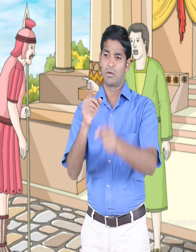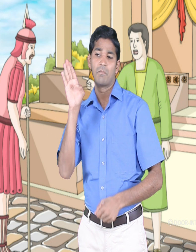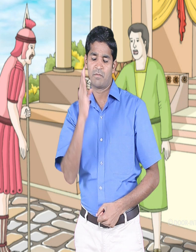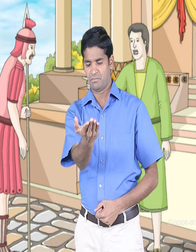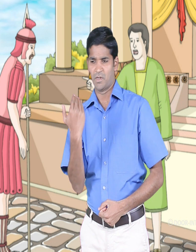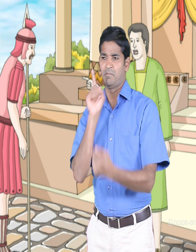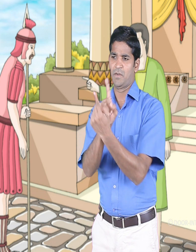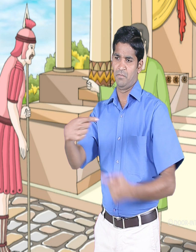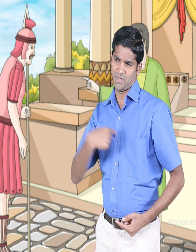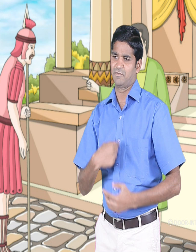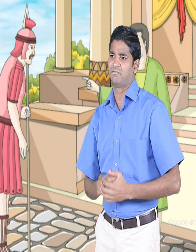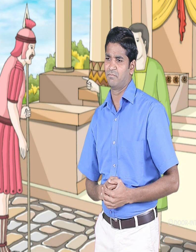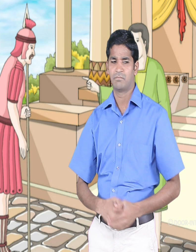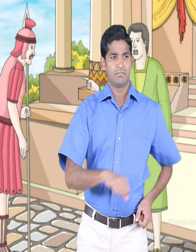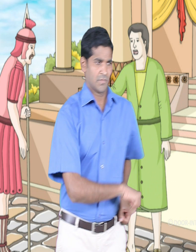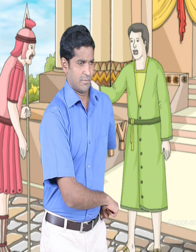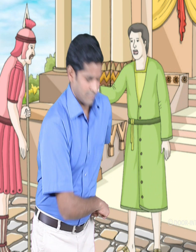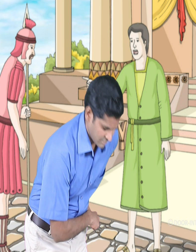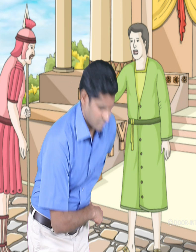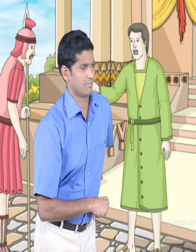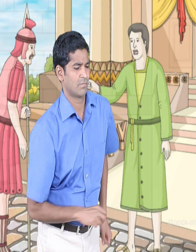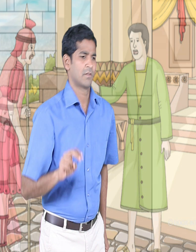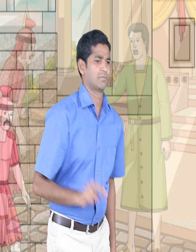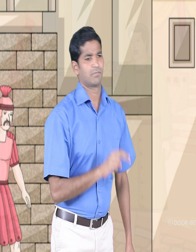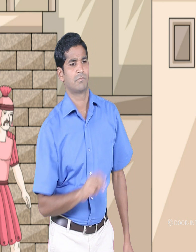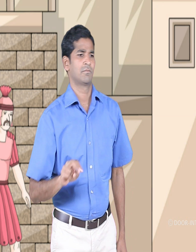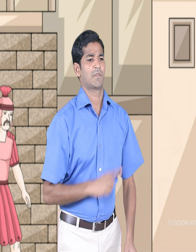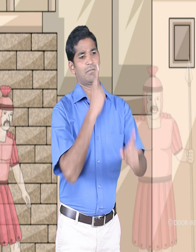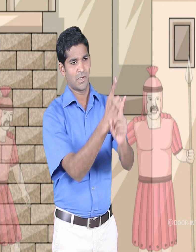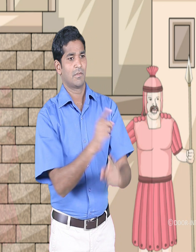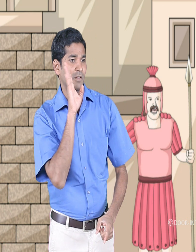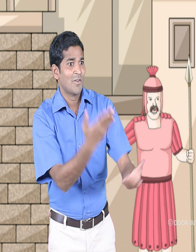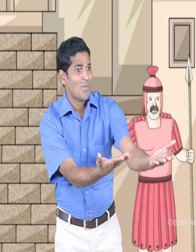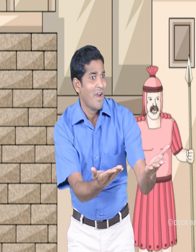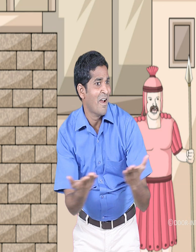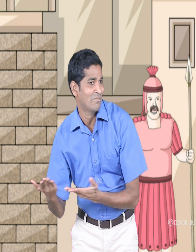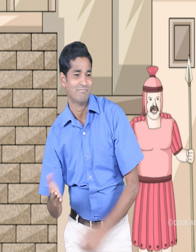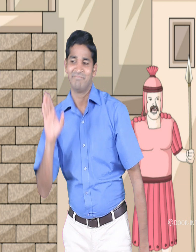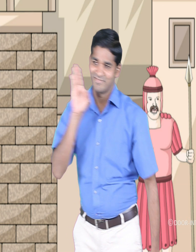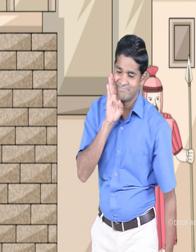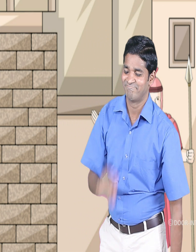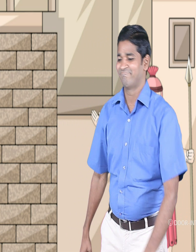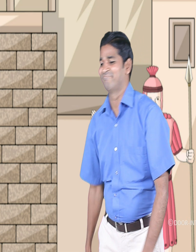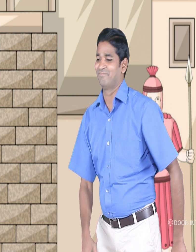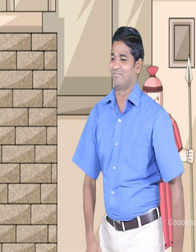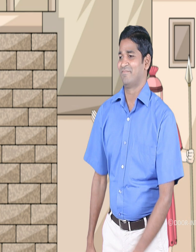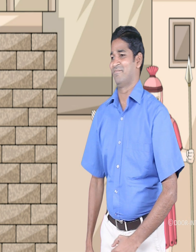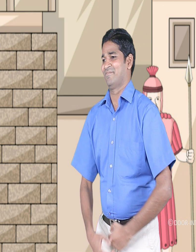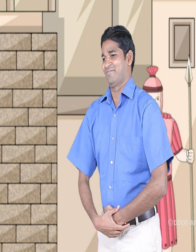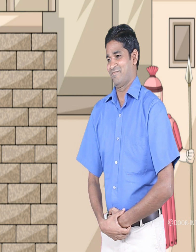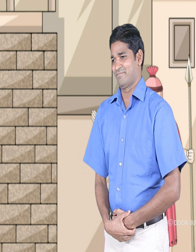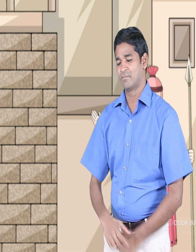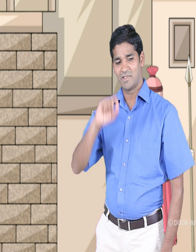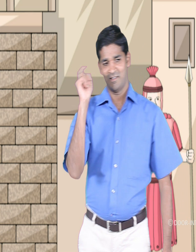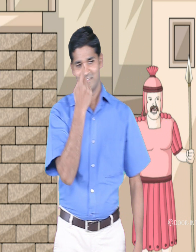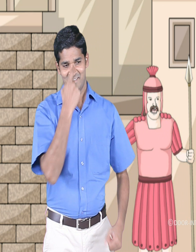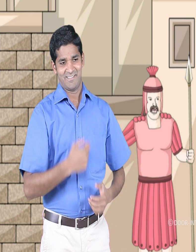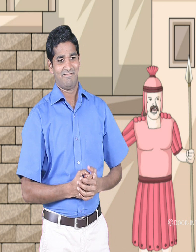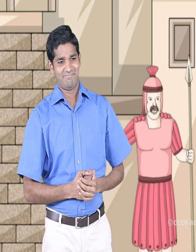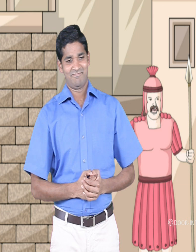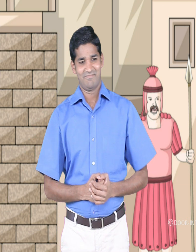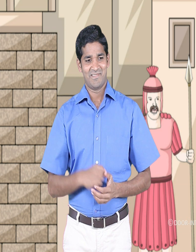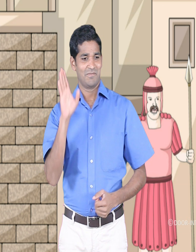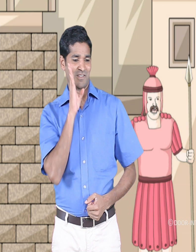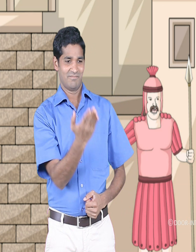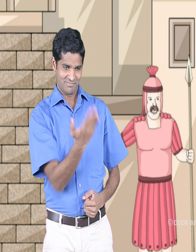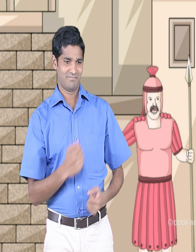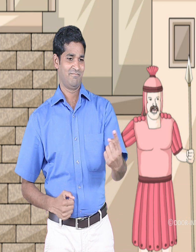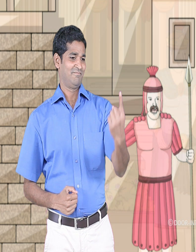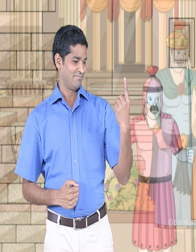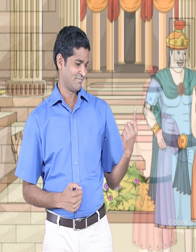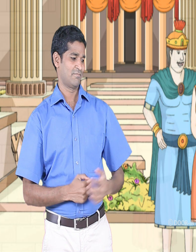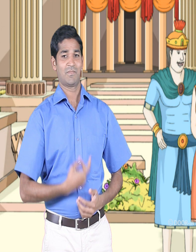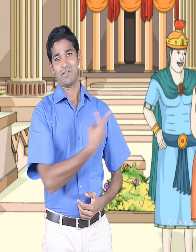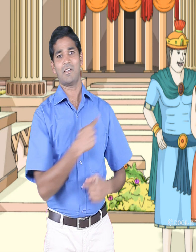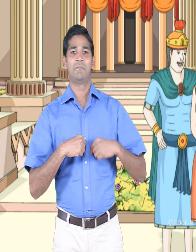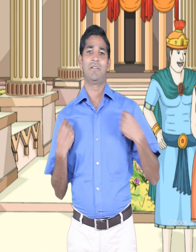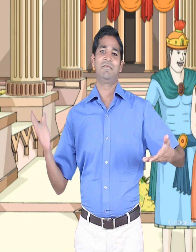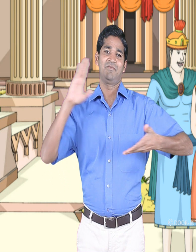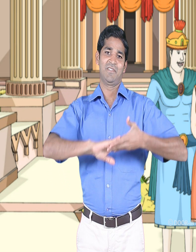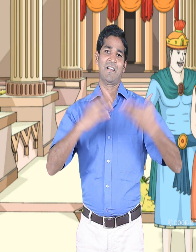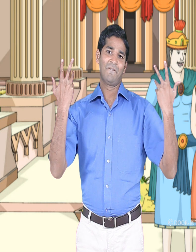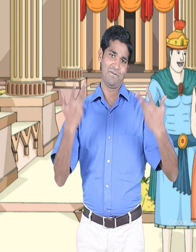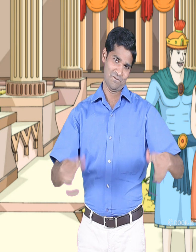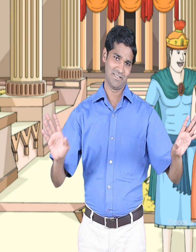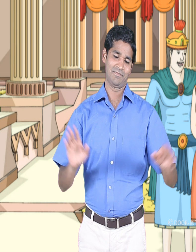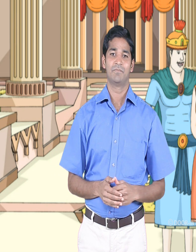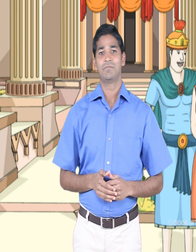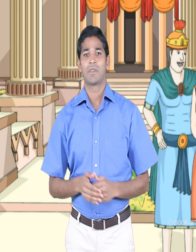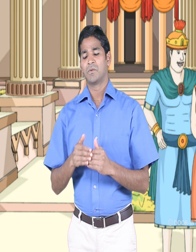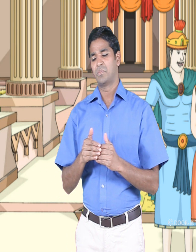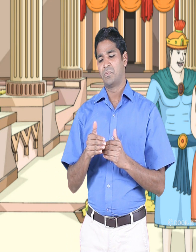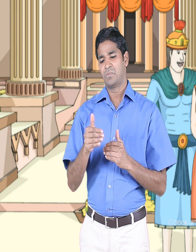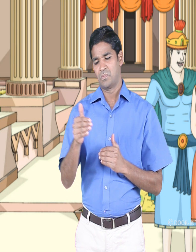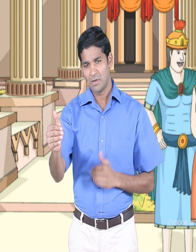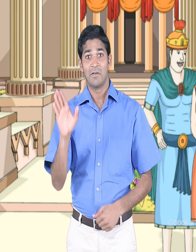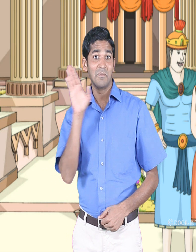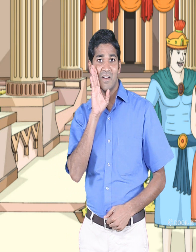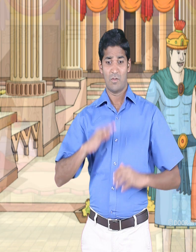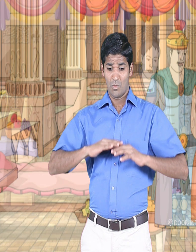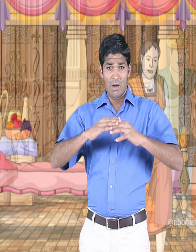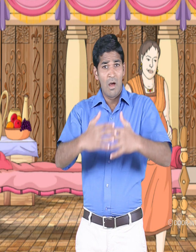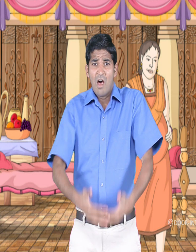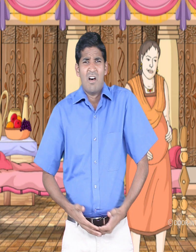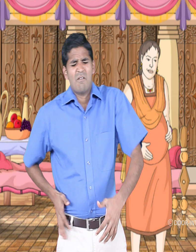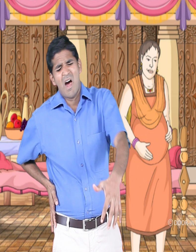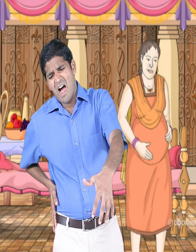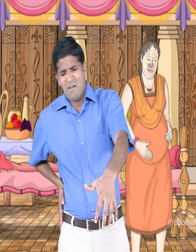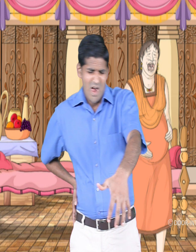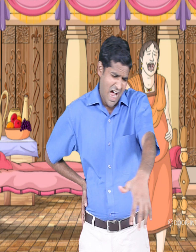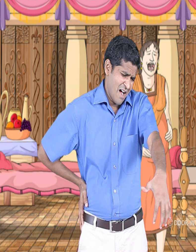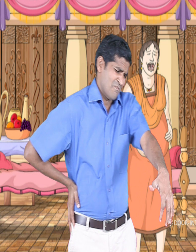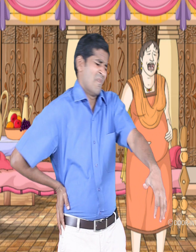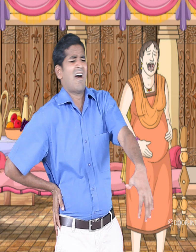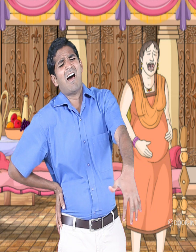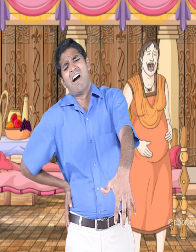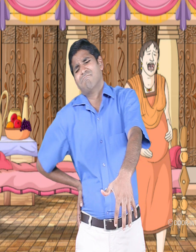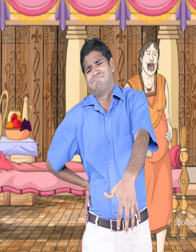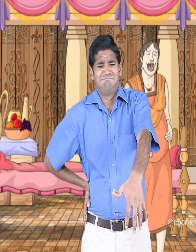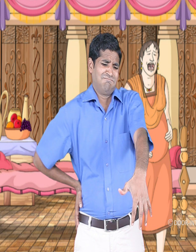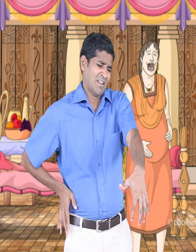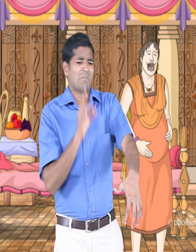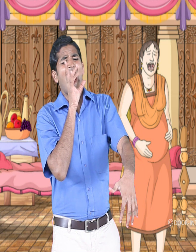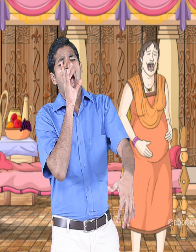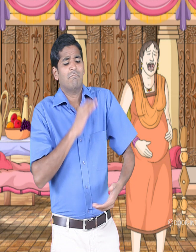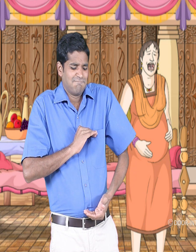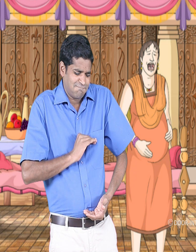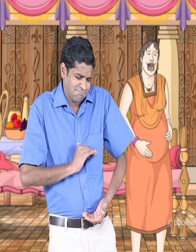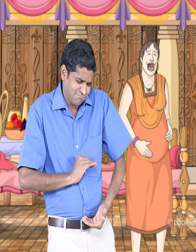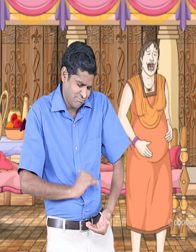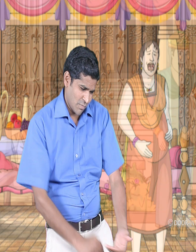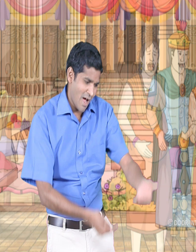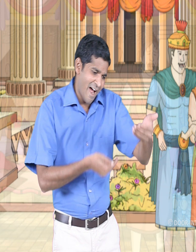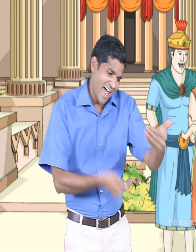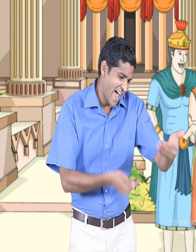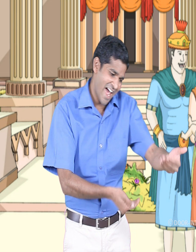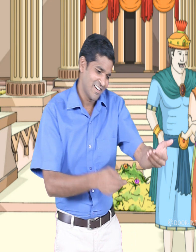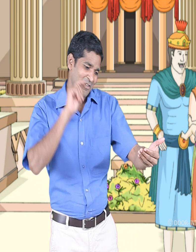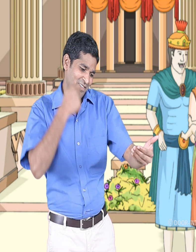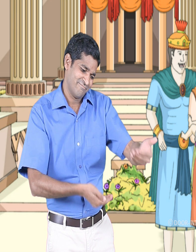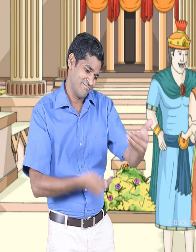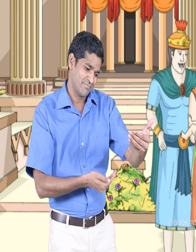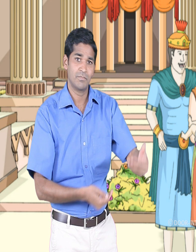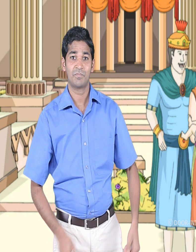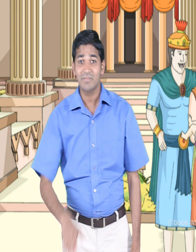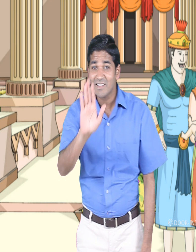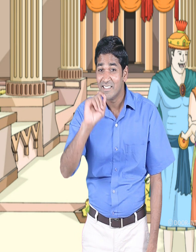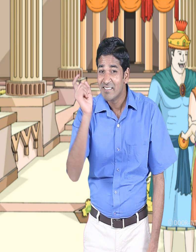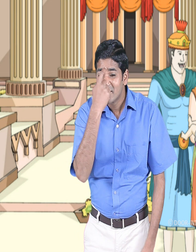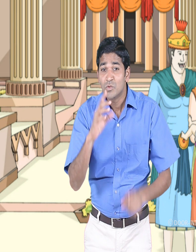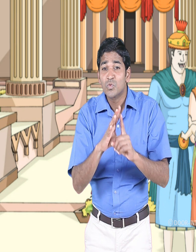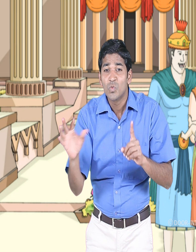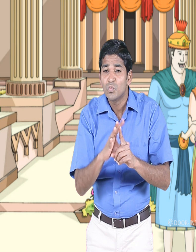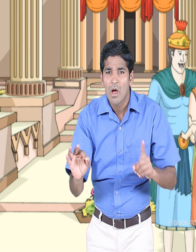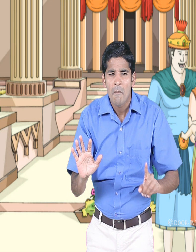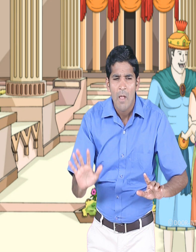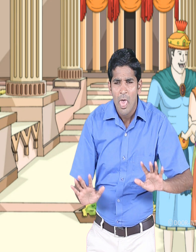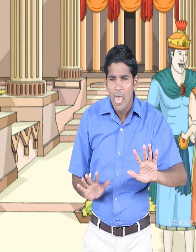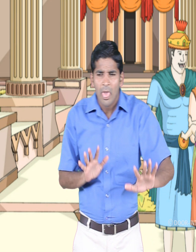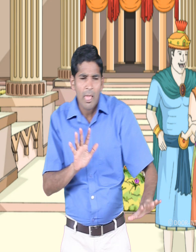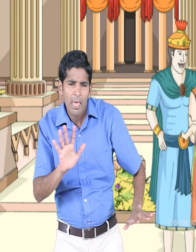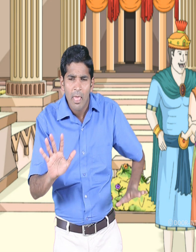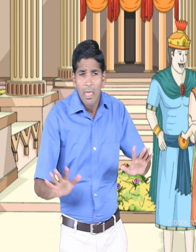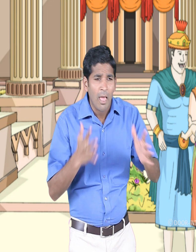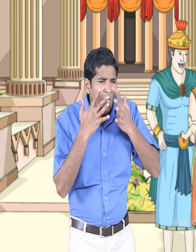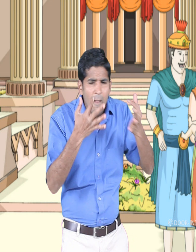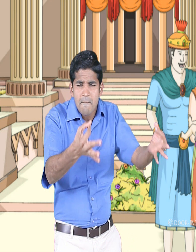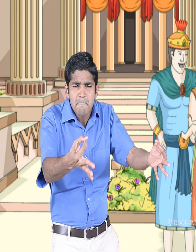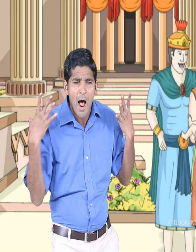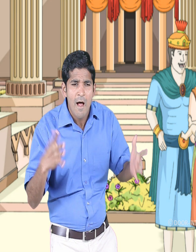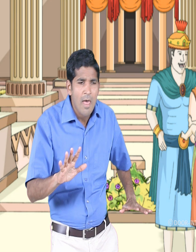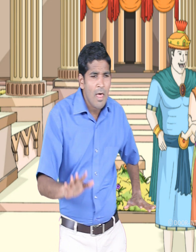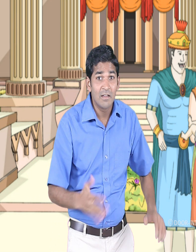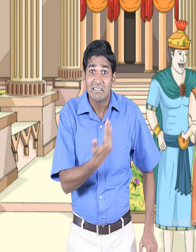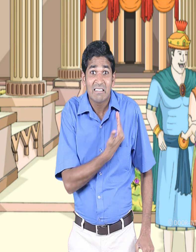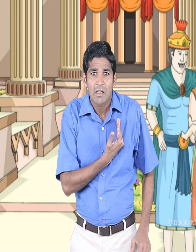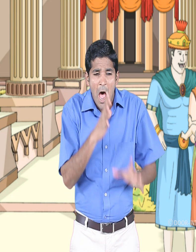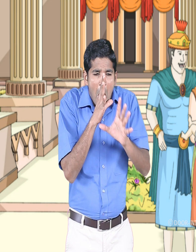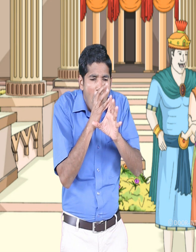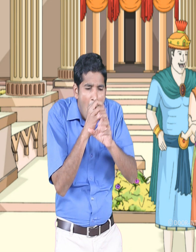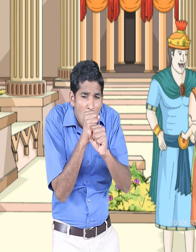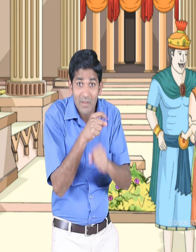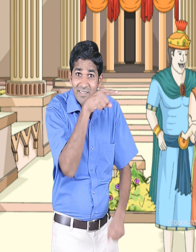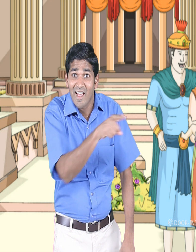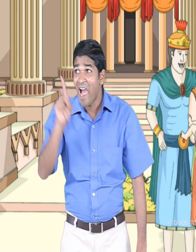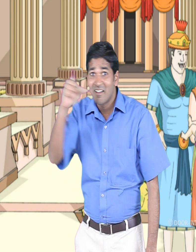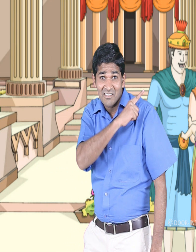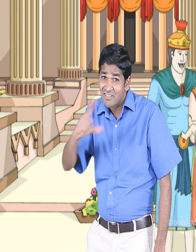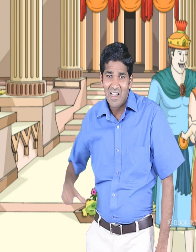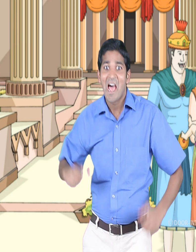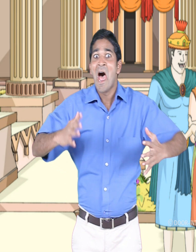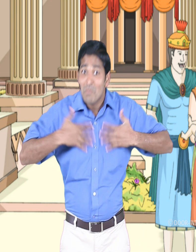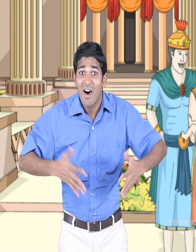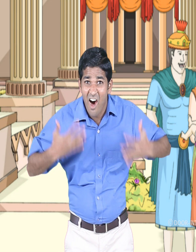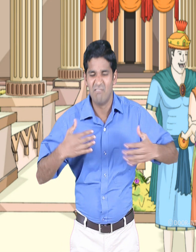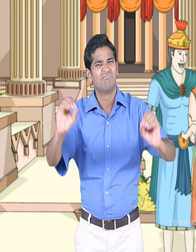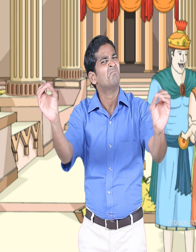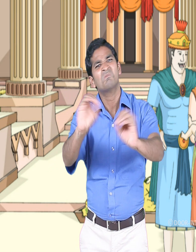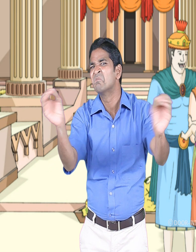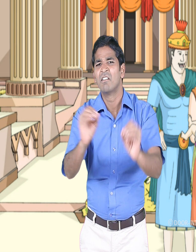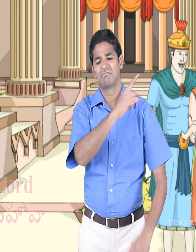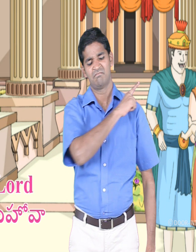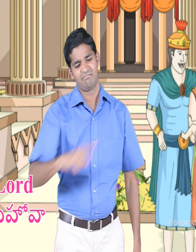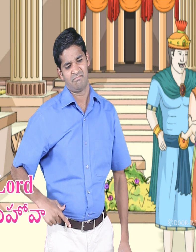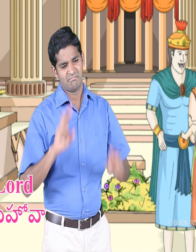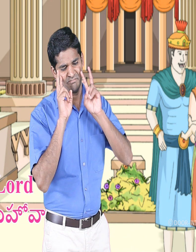And when the time of mourning was over, David had her brought to his house, and she became his wife and bore him a son.